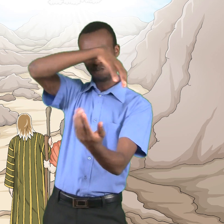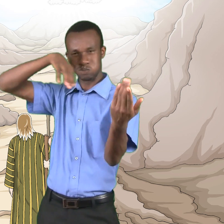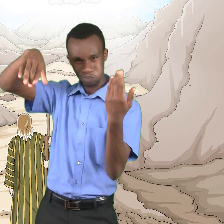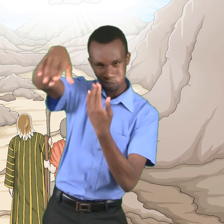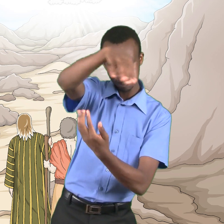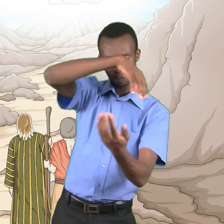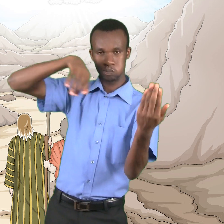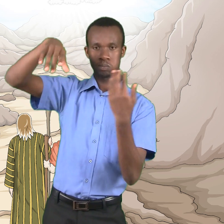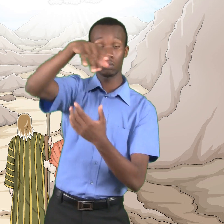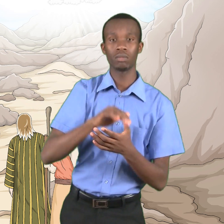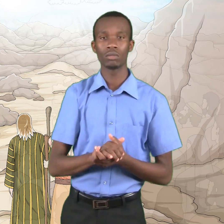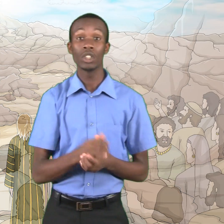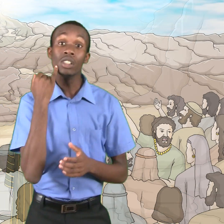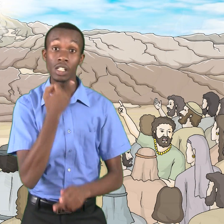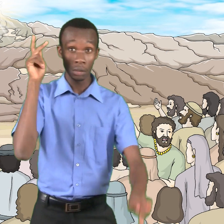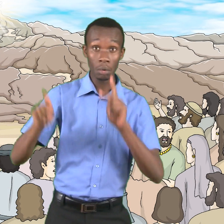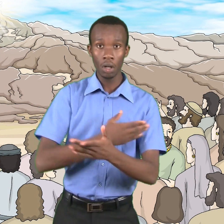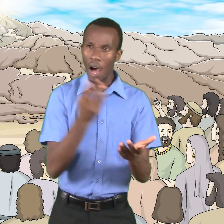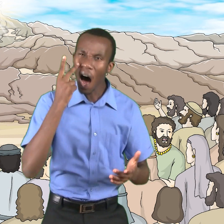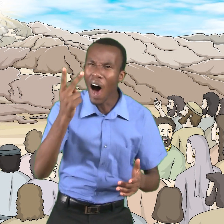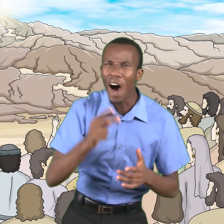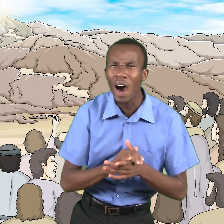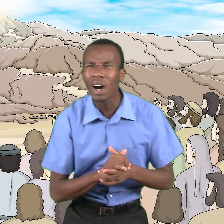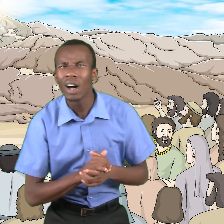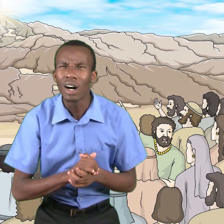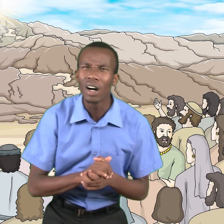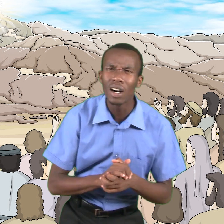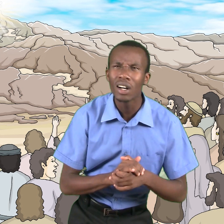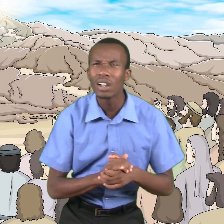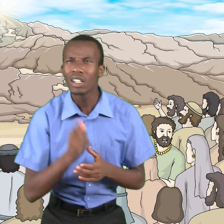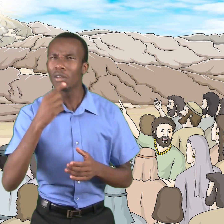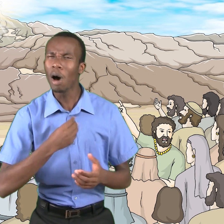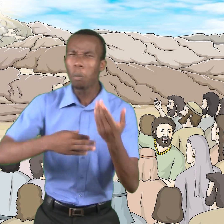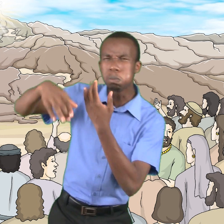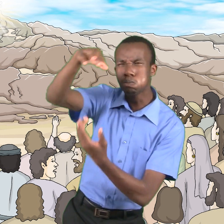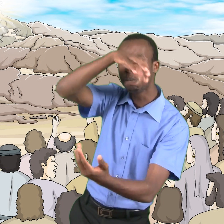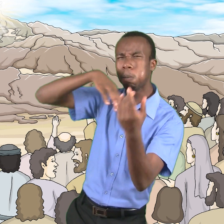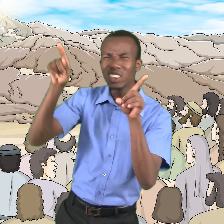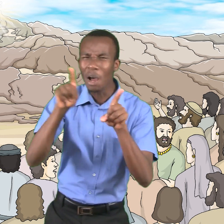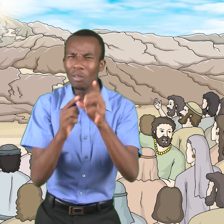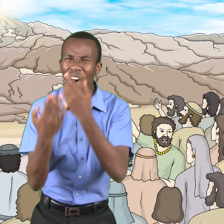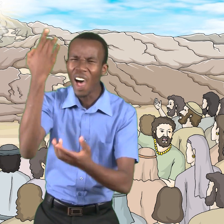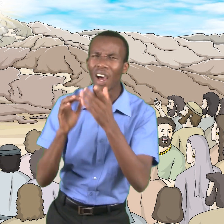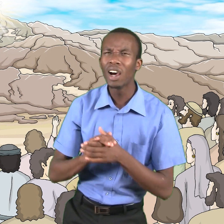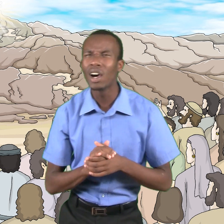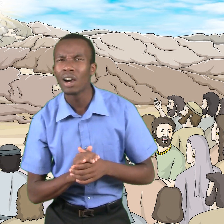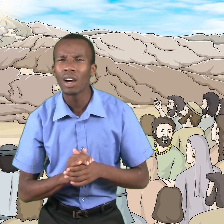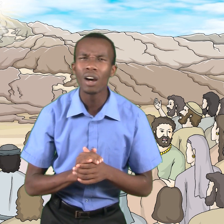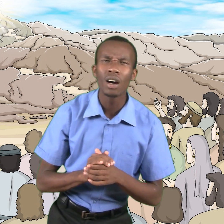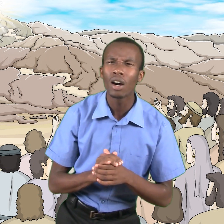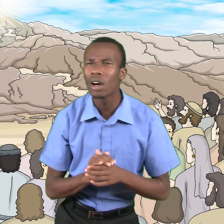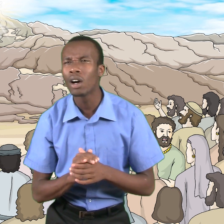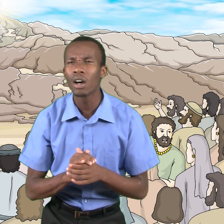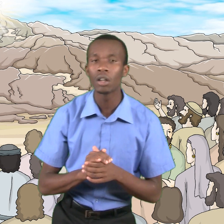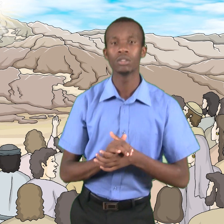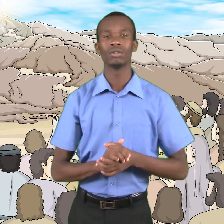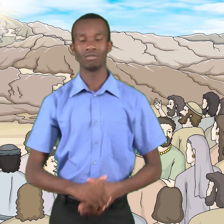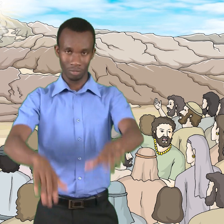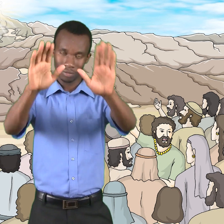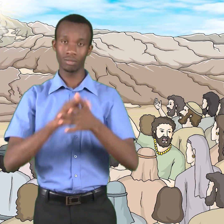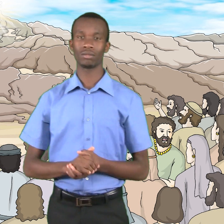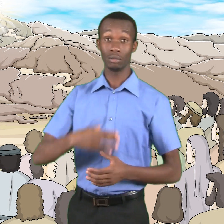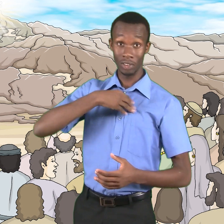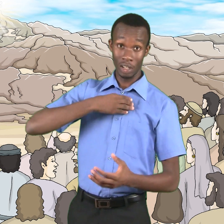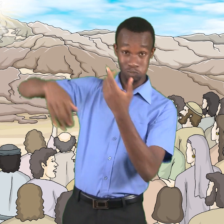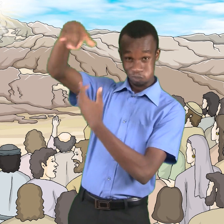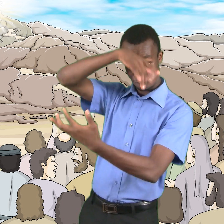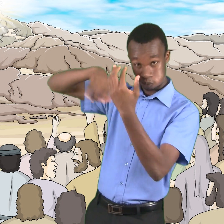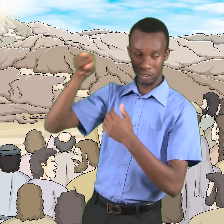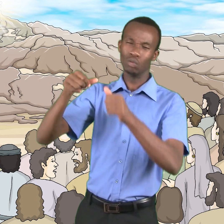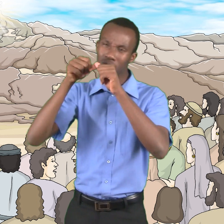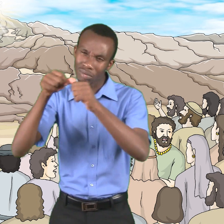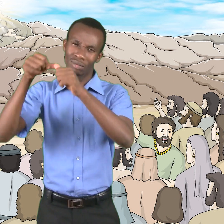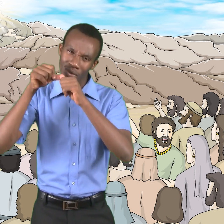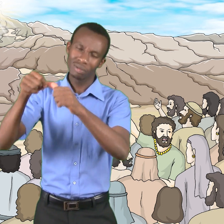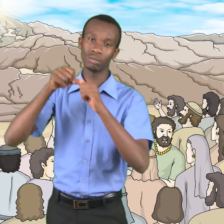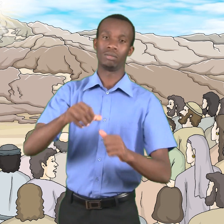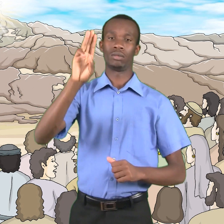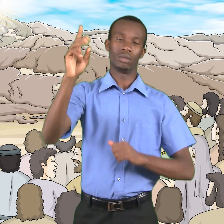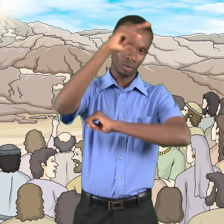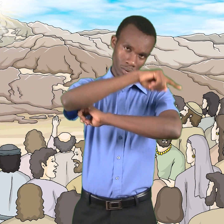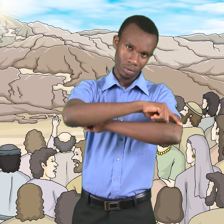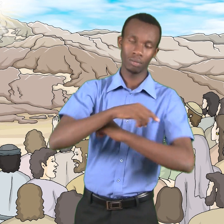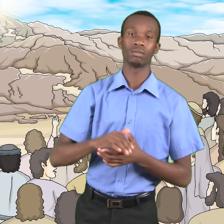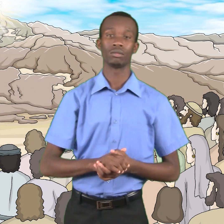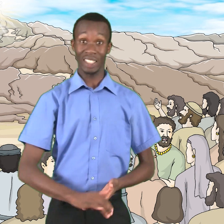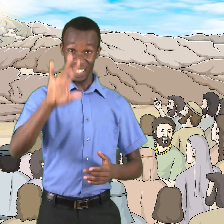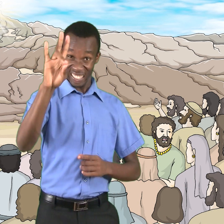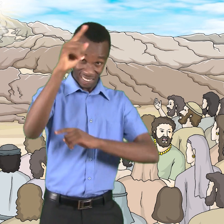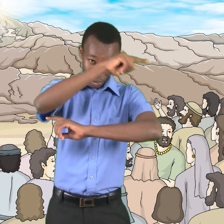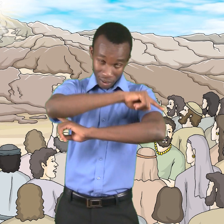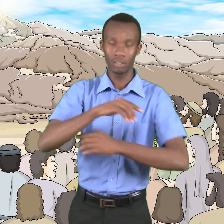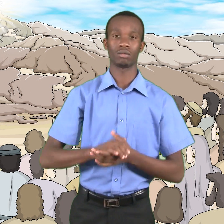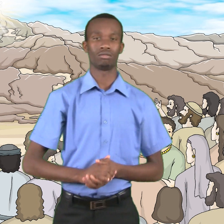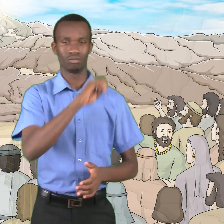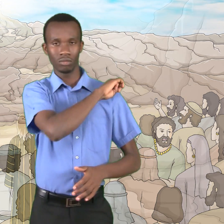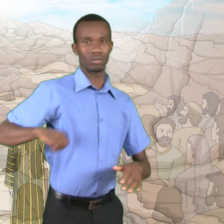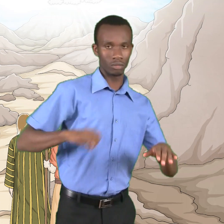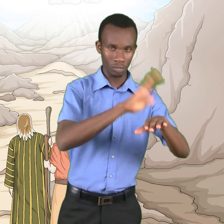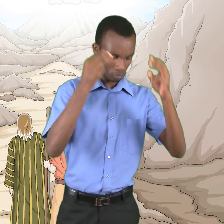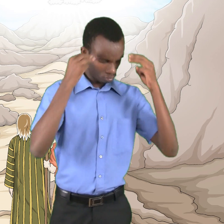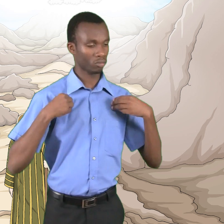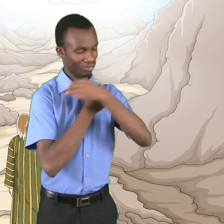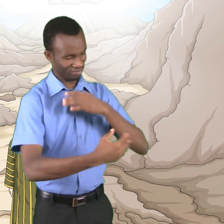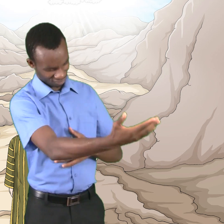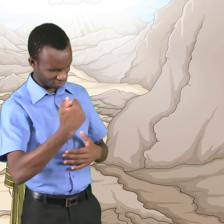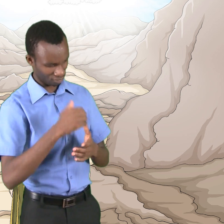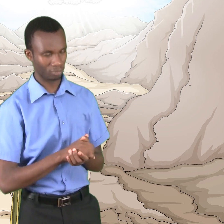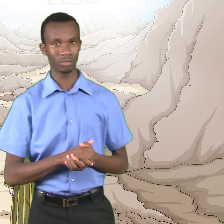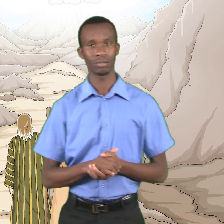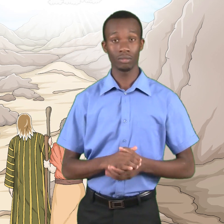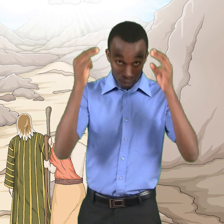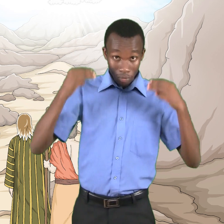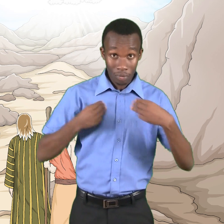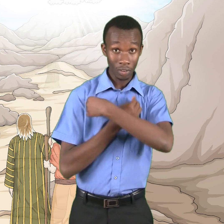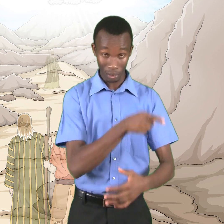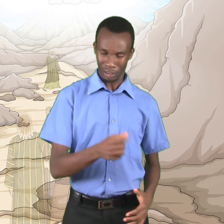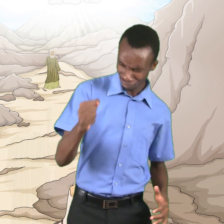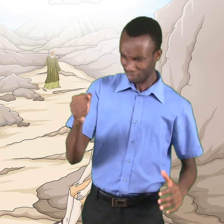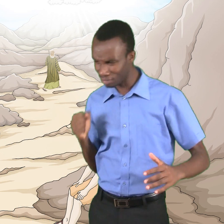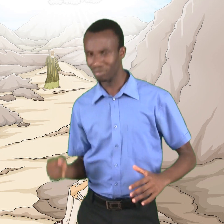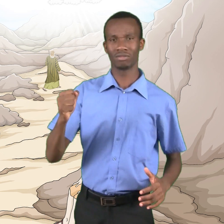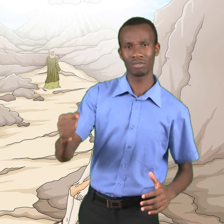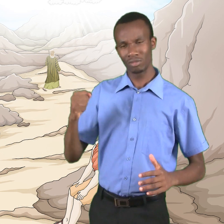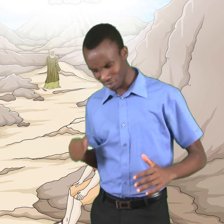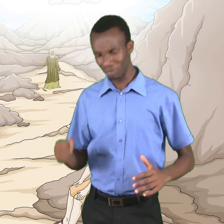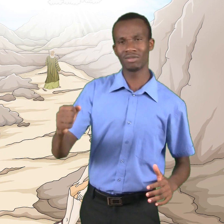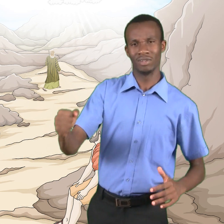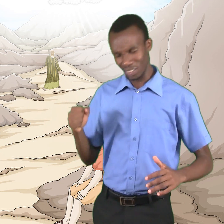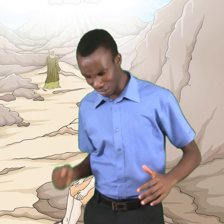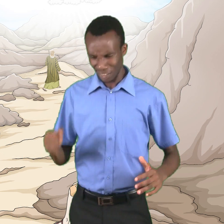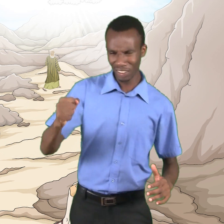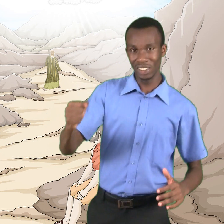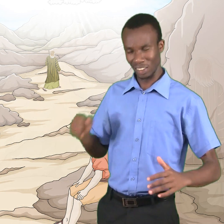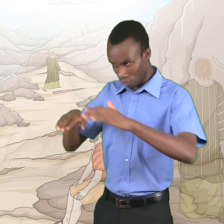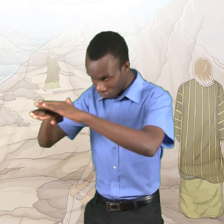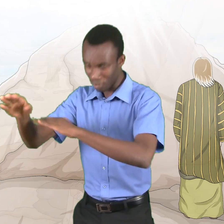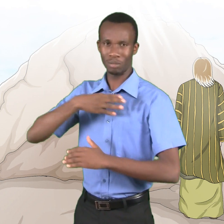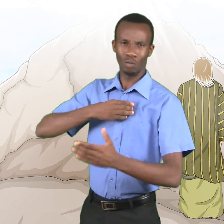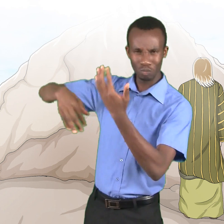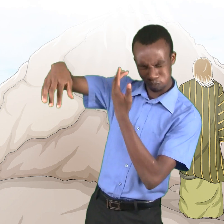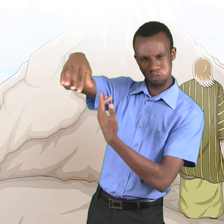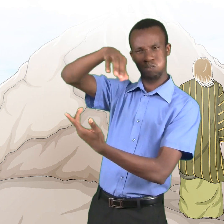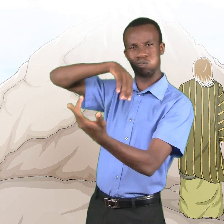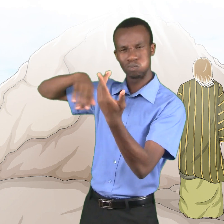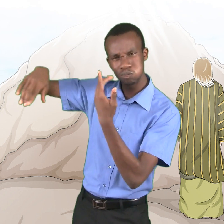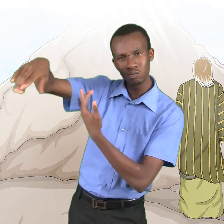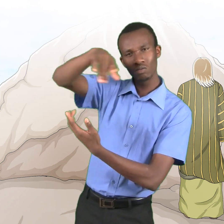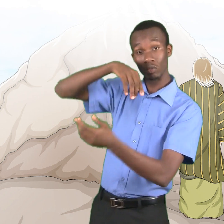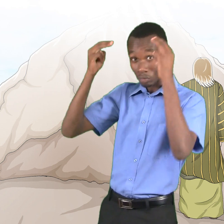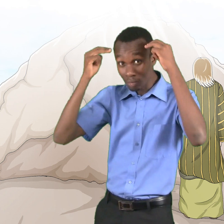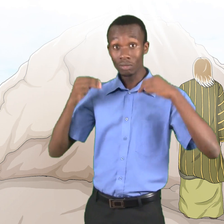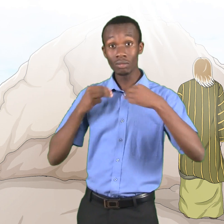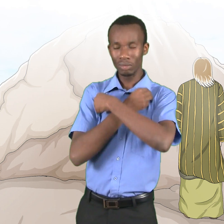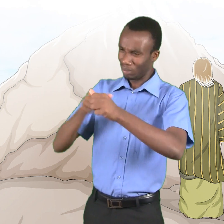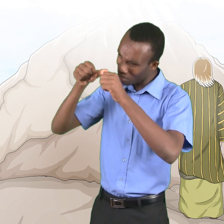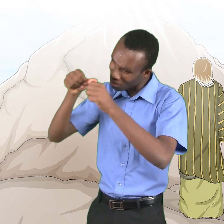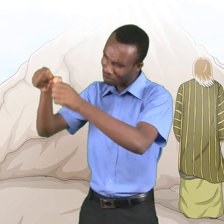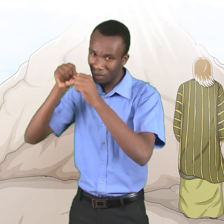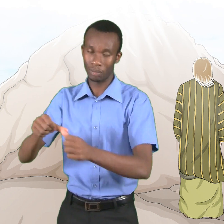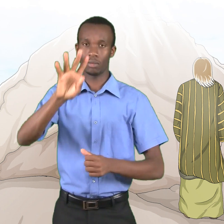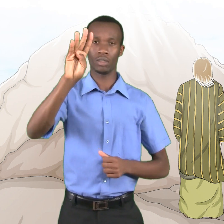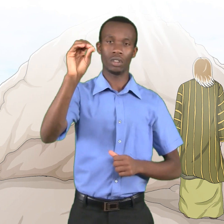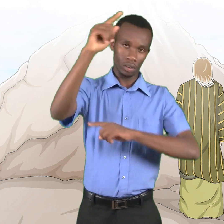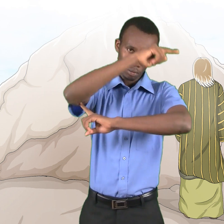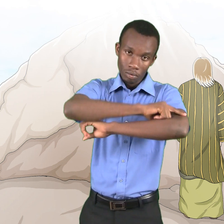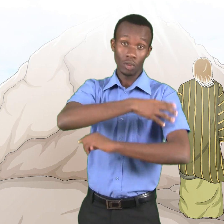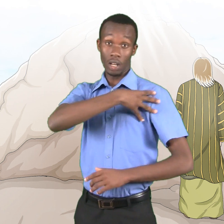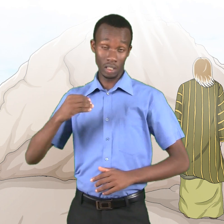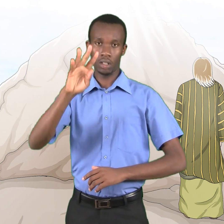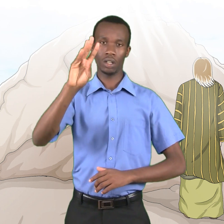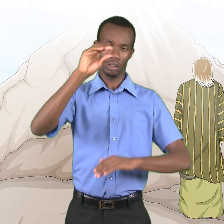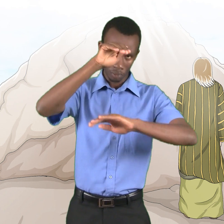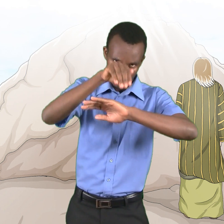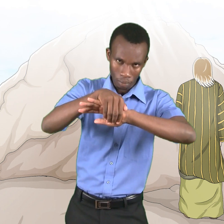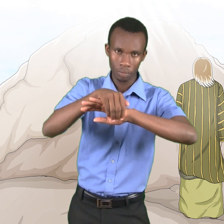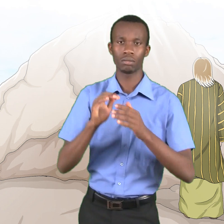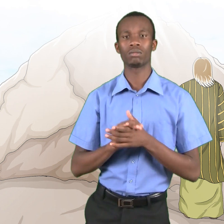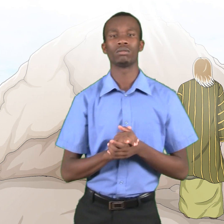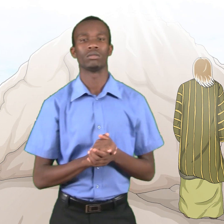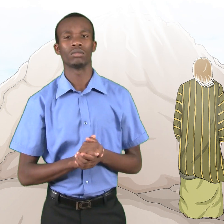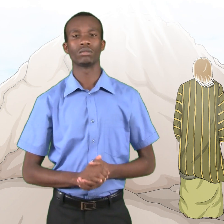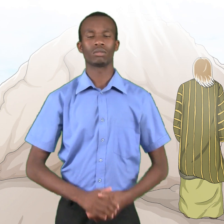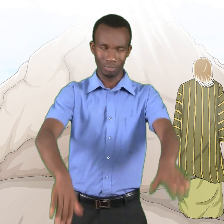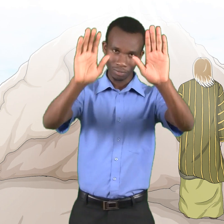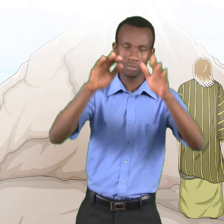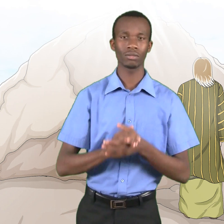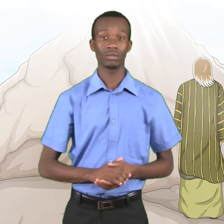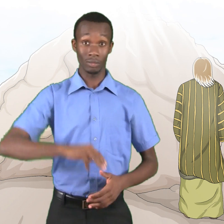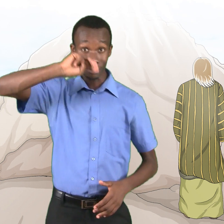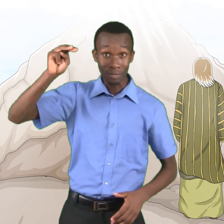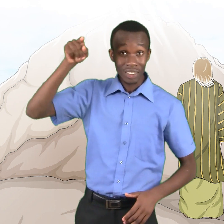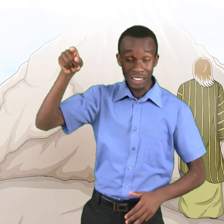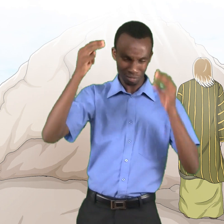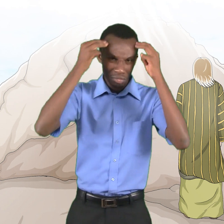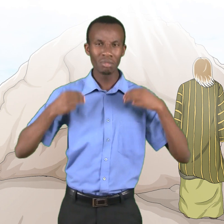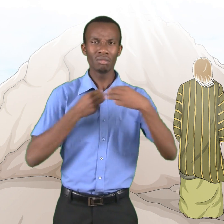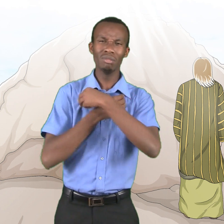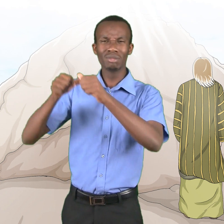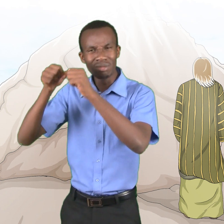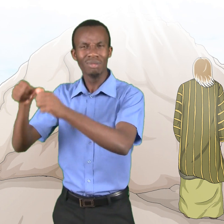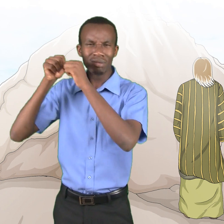And the sight of the glory of the LORD was like a consuming fire on the mountaintop in the eyes of the Israelites. Moses entered the cloud as he went up on the mountain, and he remained on the mountain forty days and forty nights.